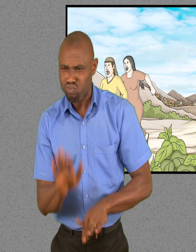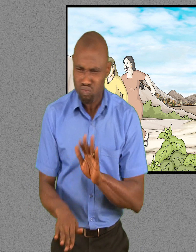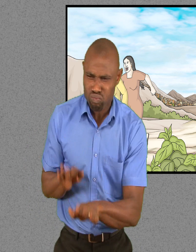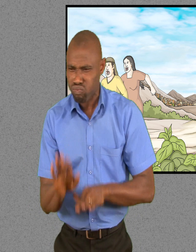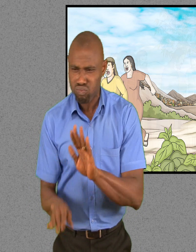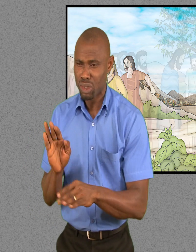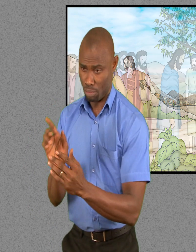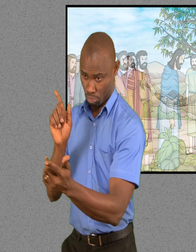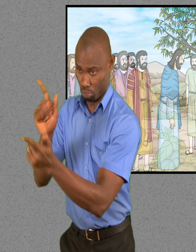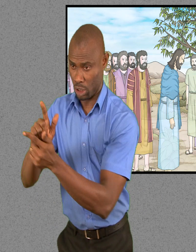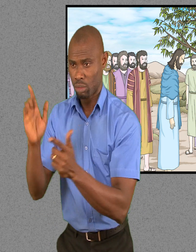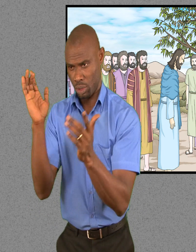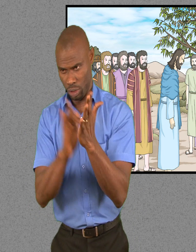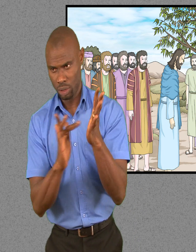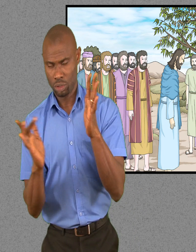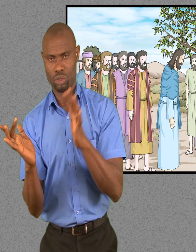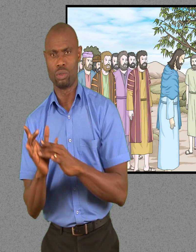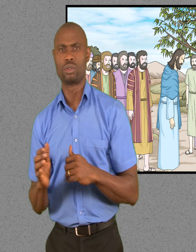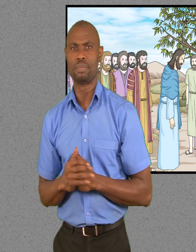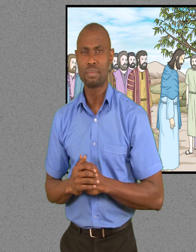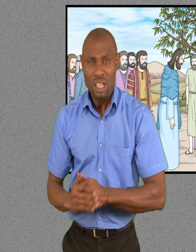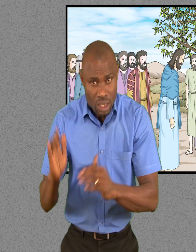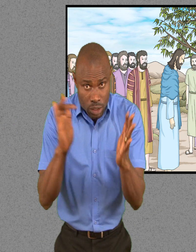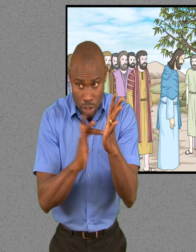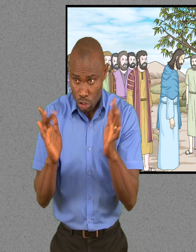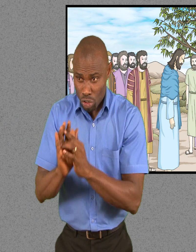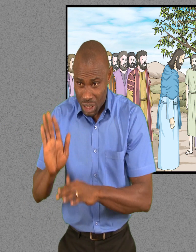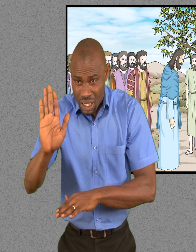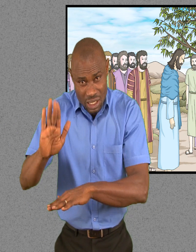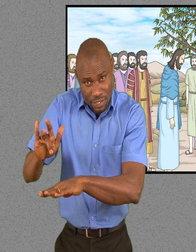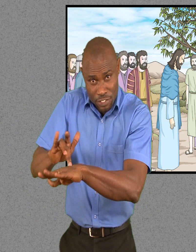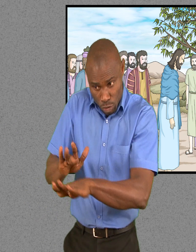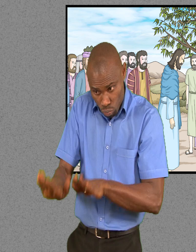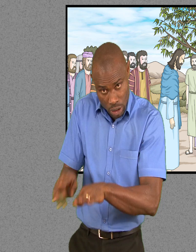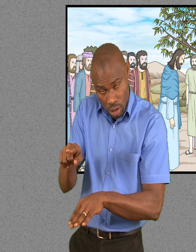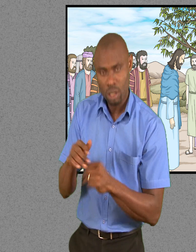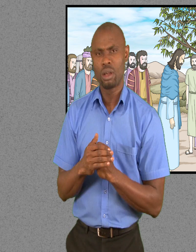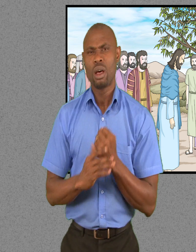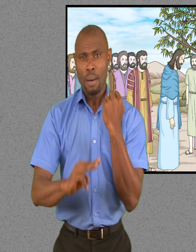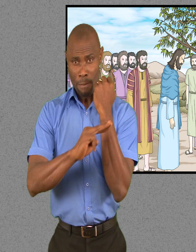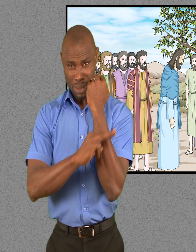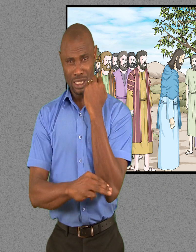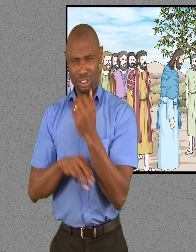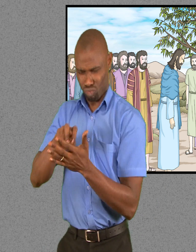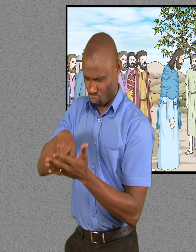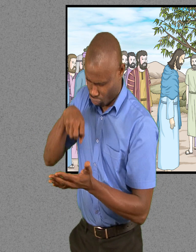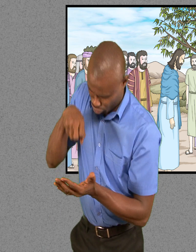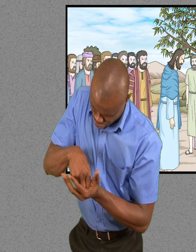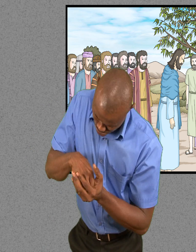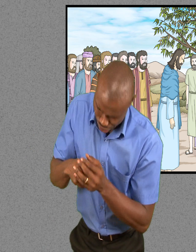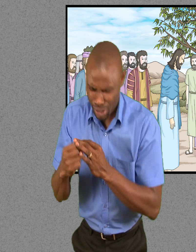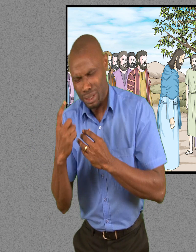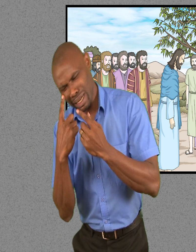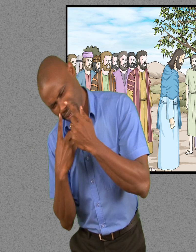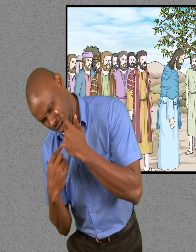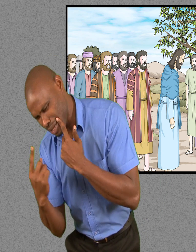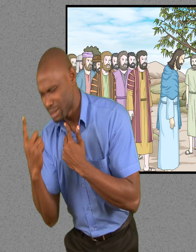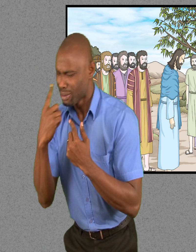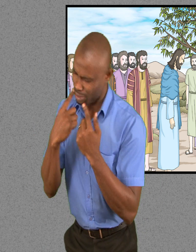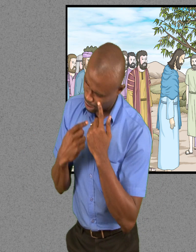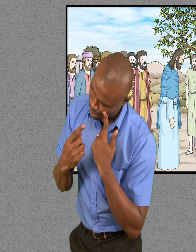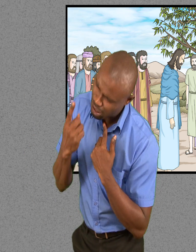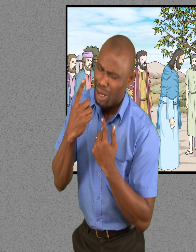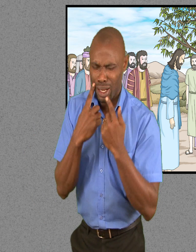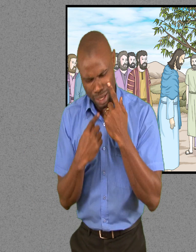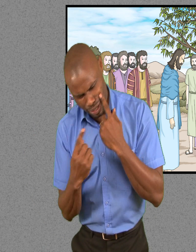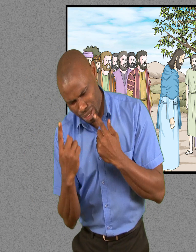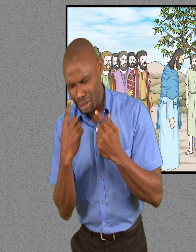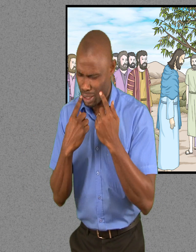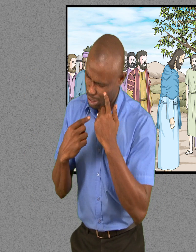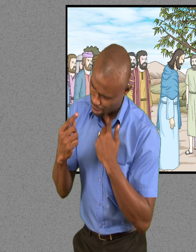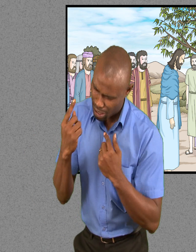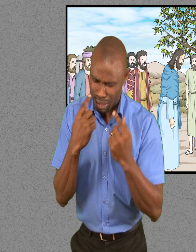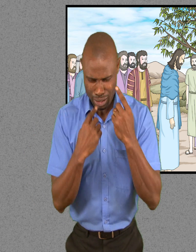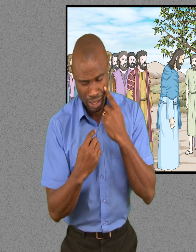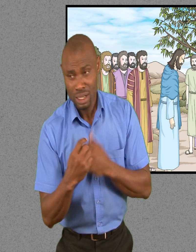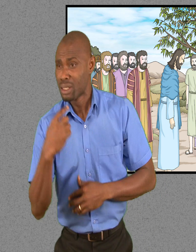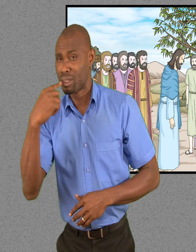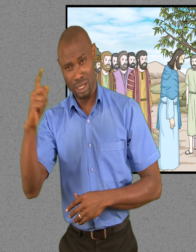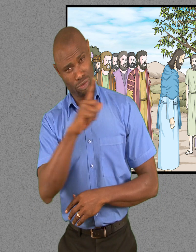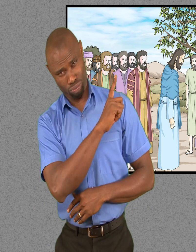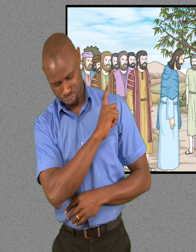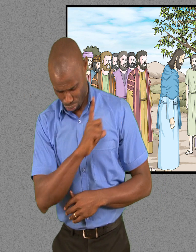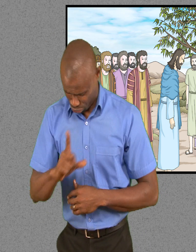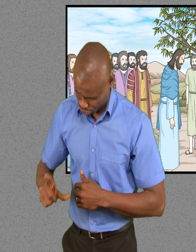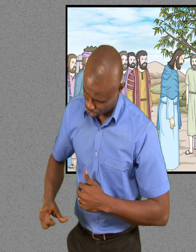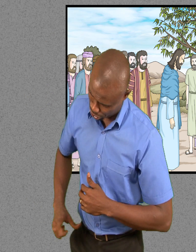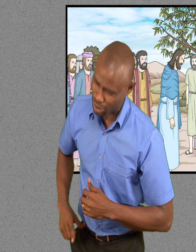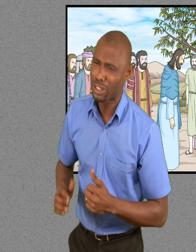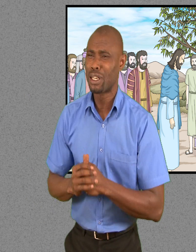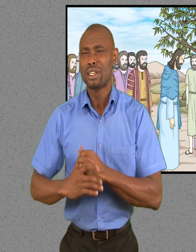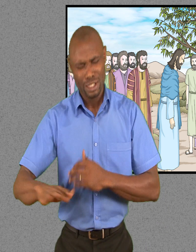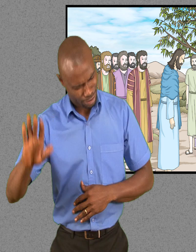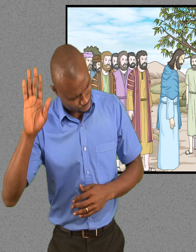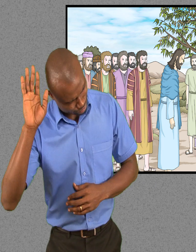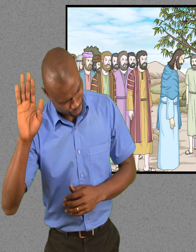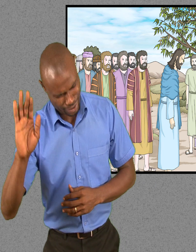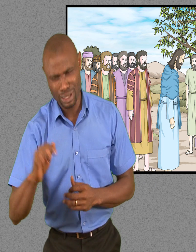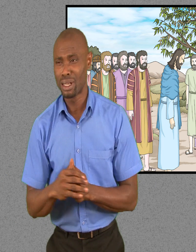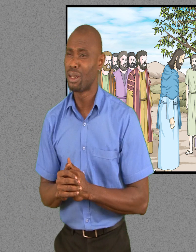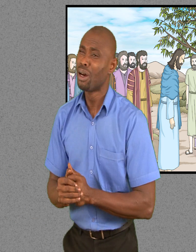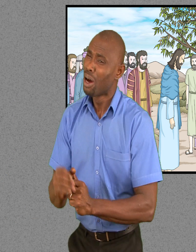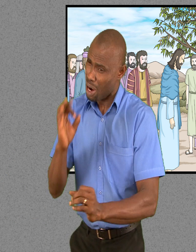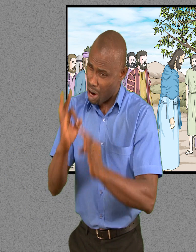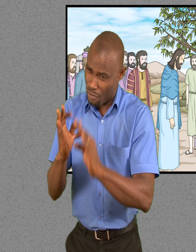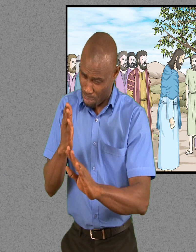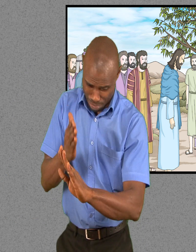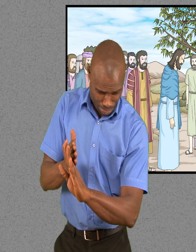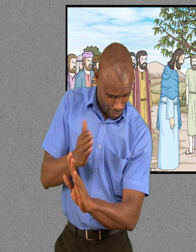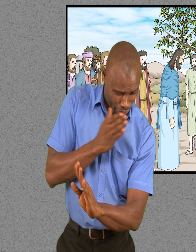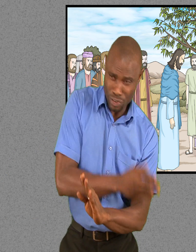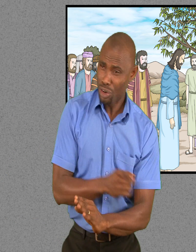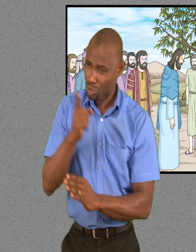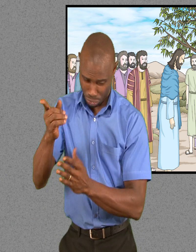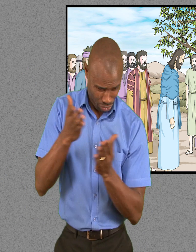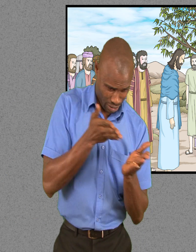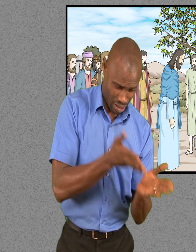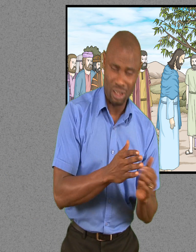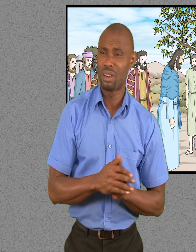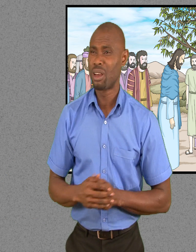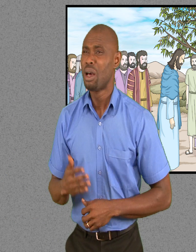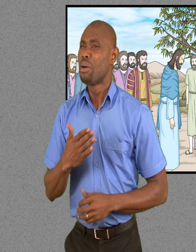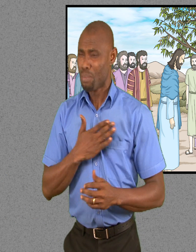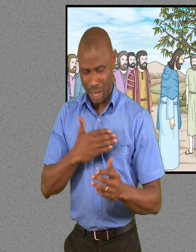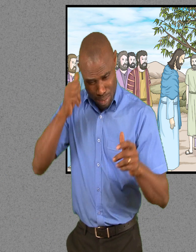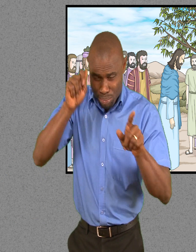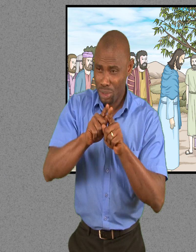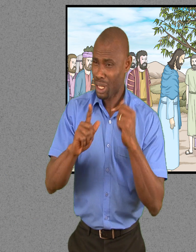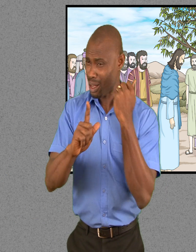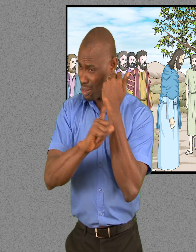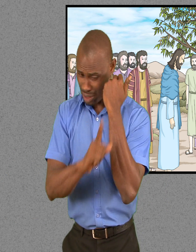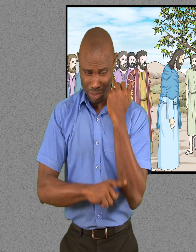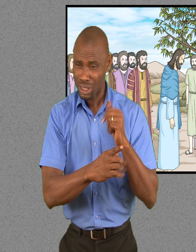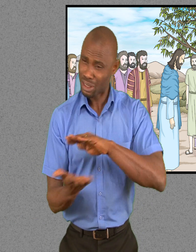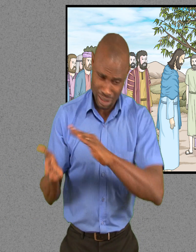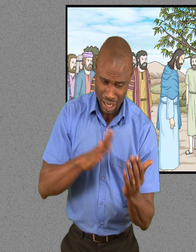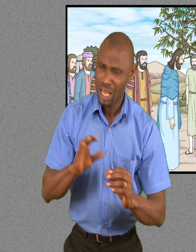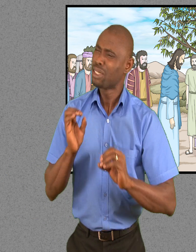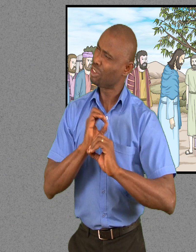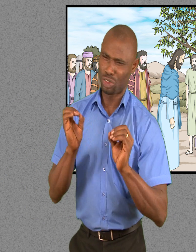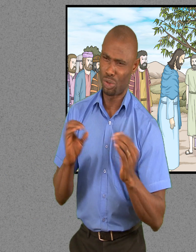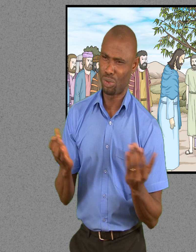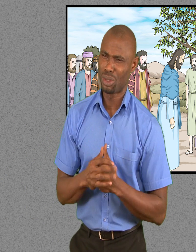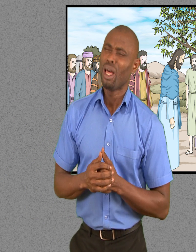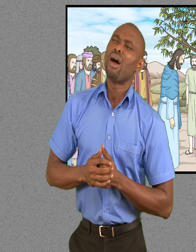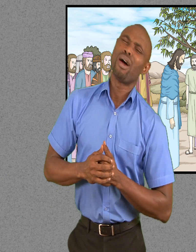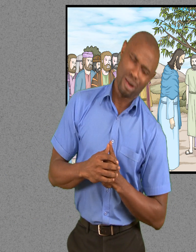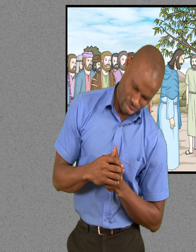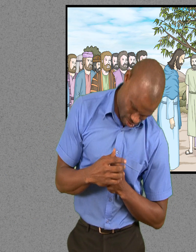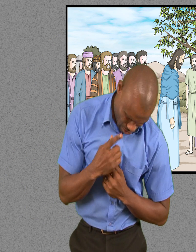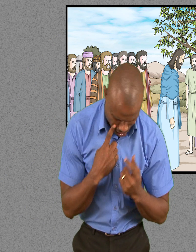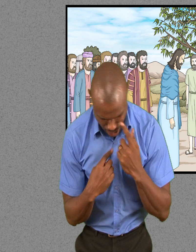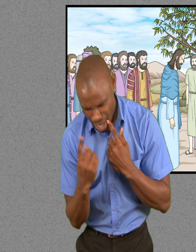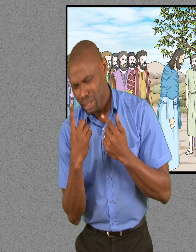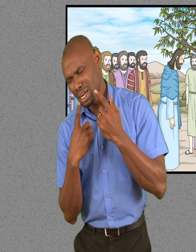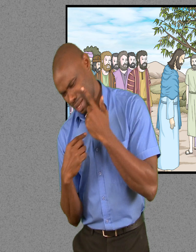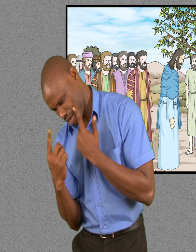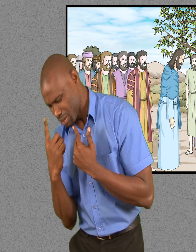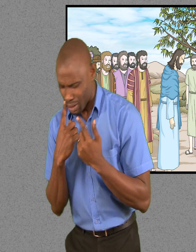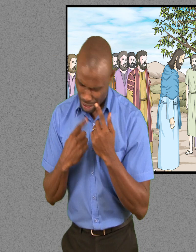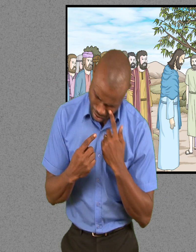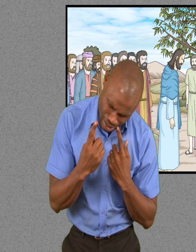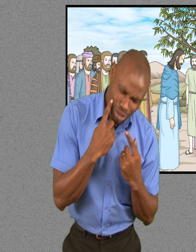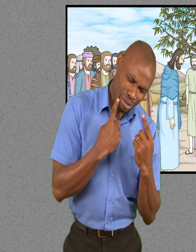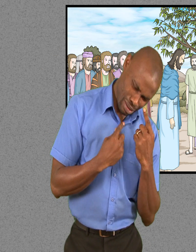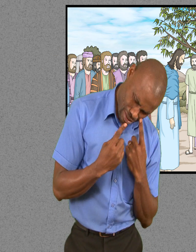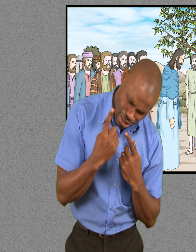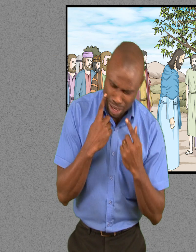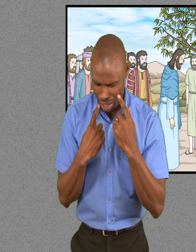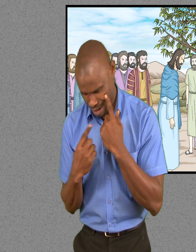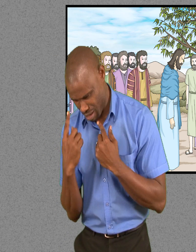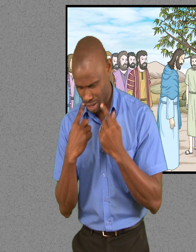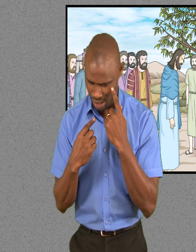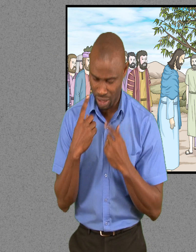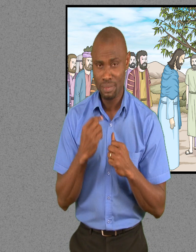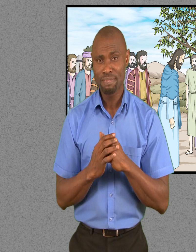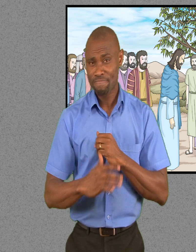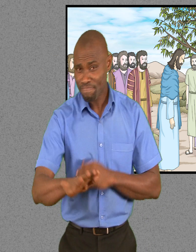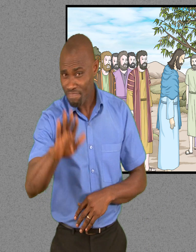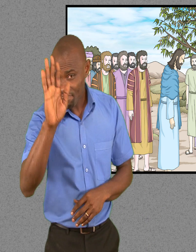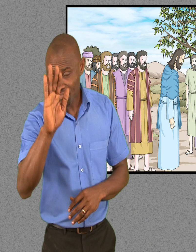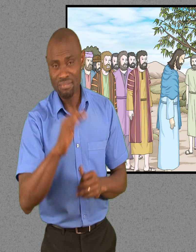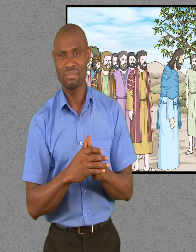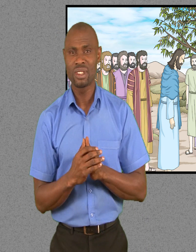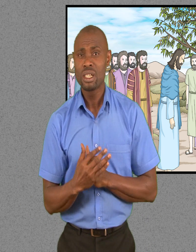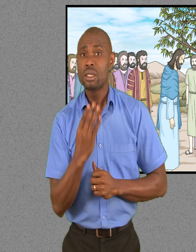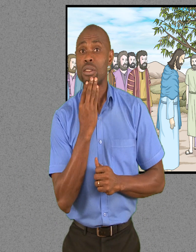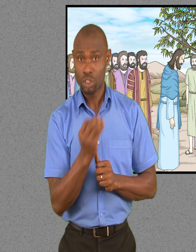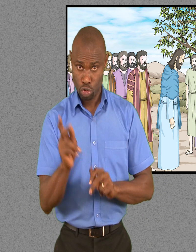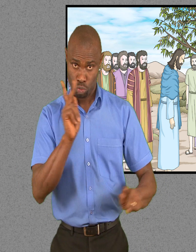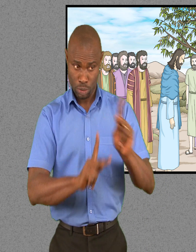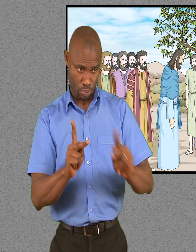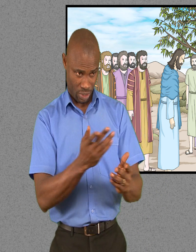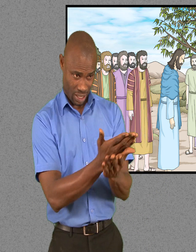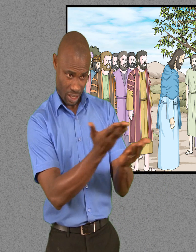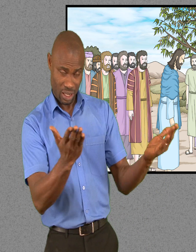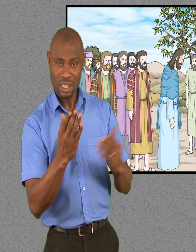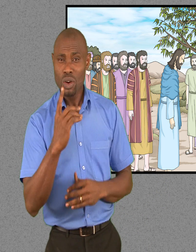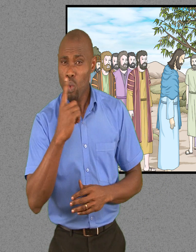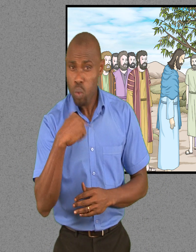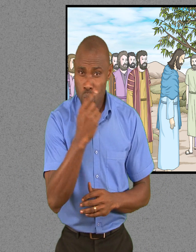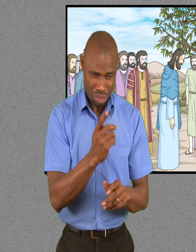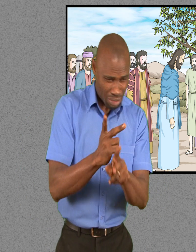When Mary came to Jesus and saw Him, she fell at His feet and said, “Lord, if You had been here, my brother would not have died.”